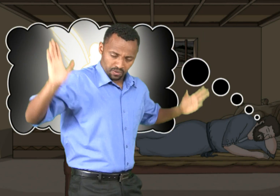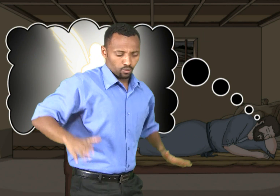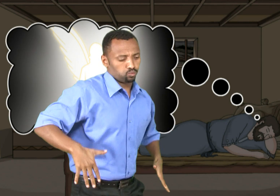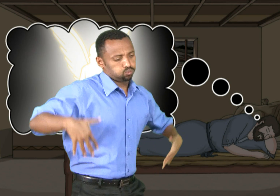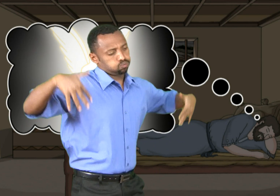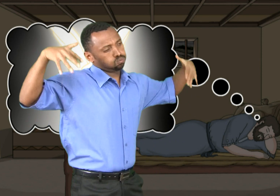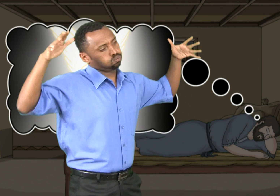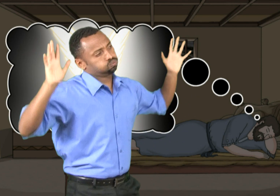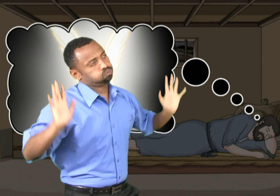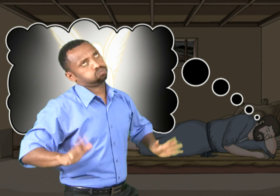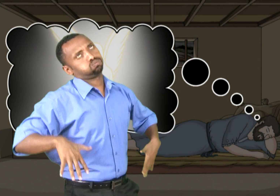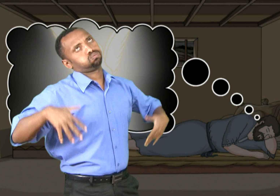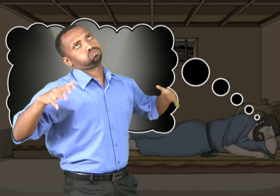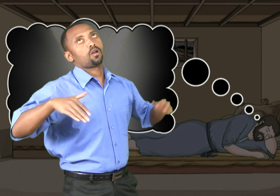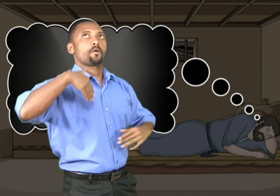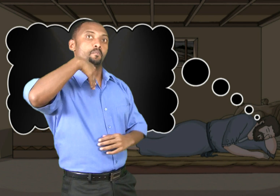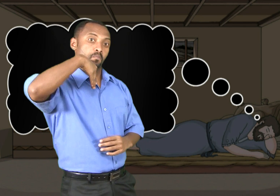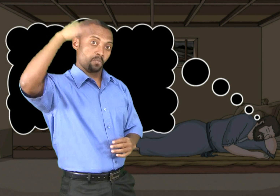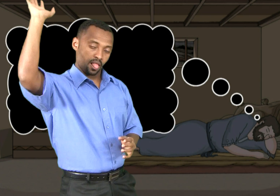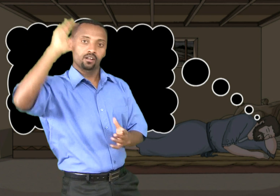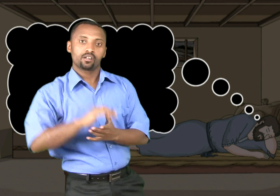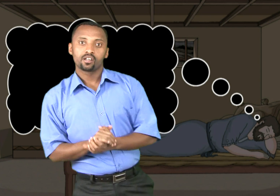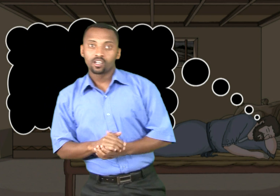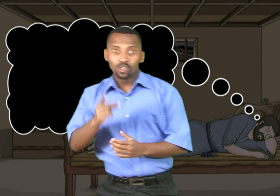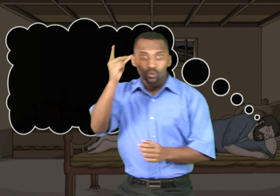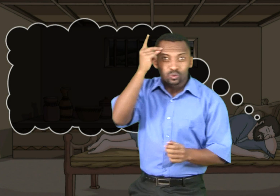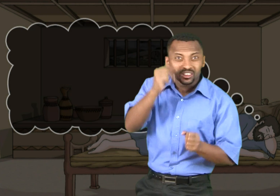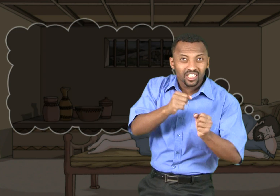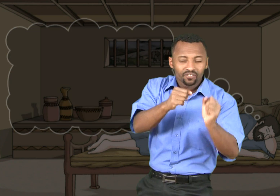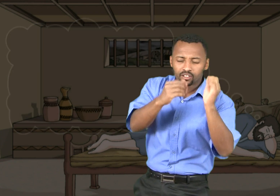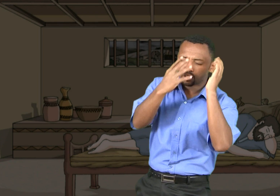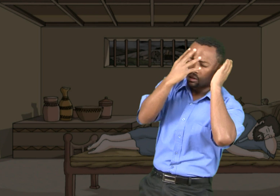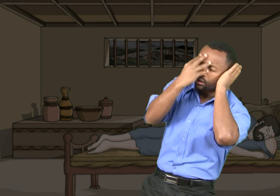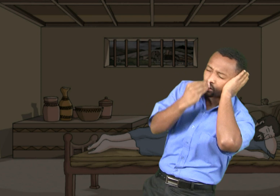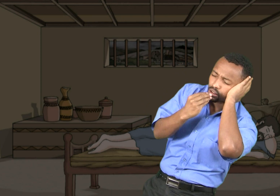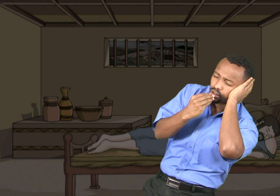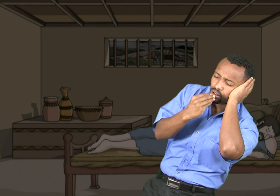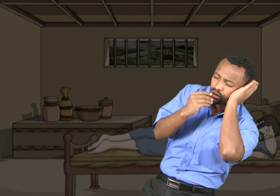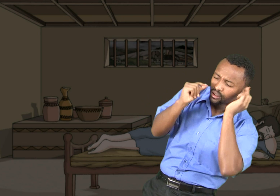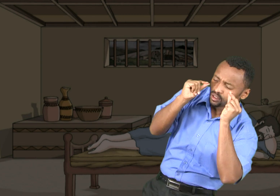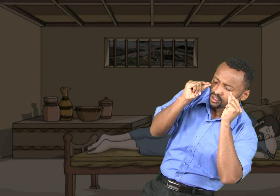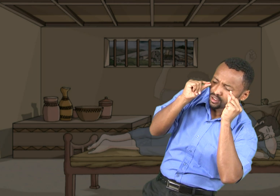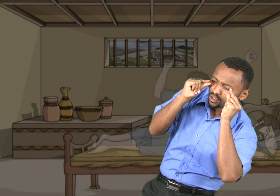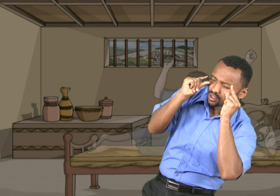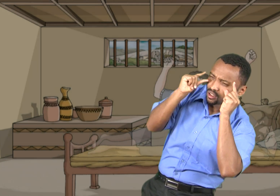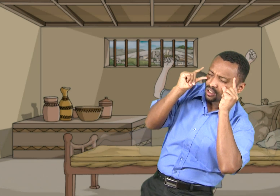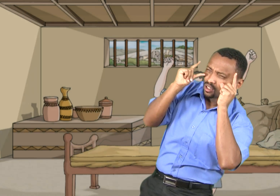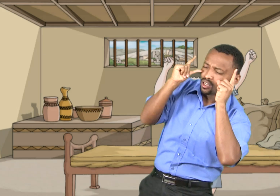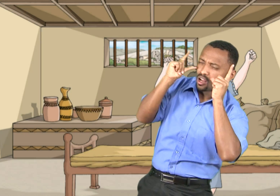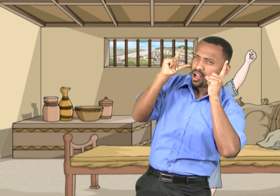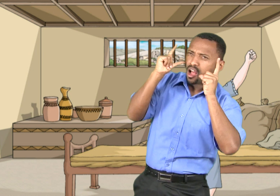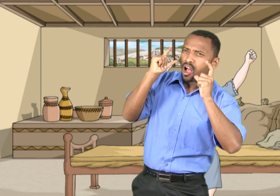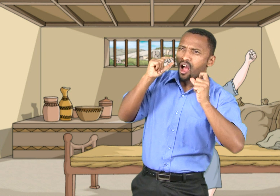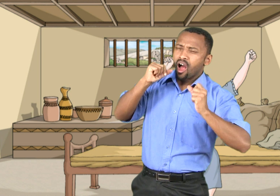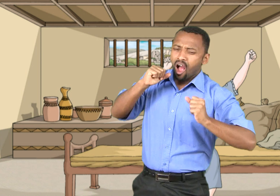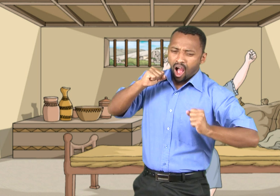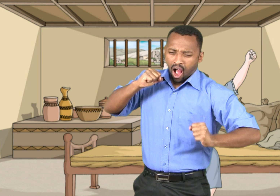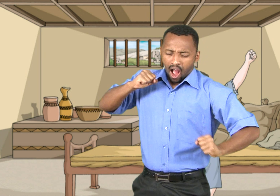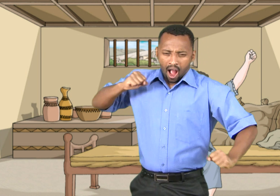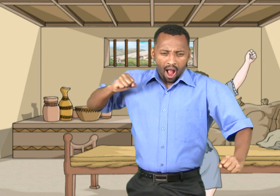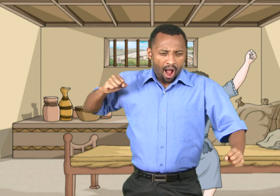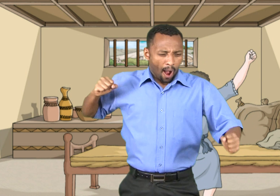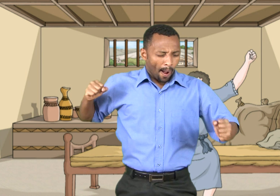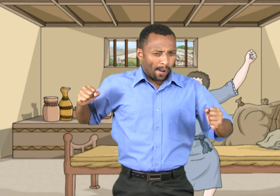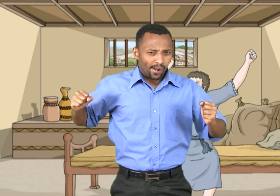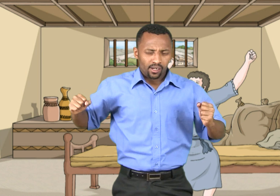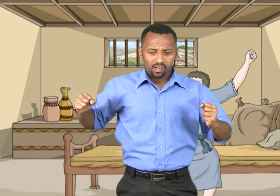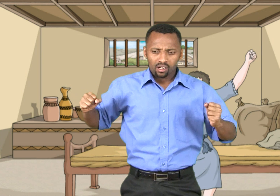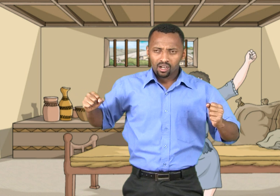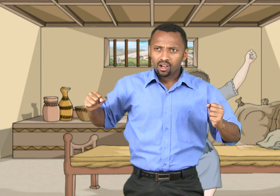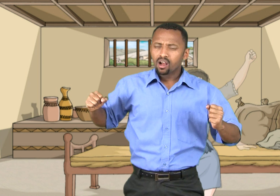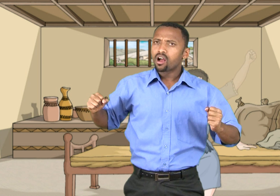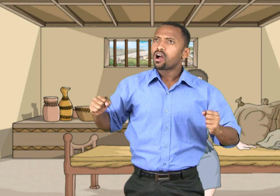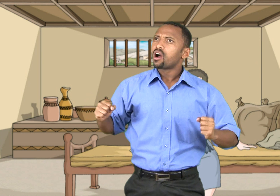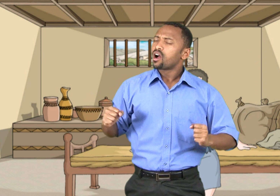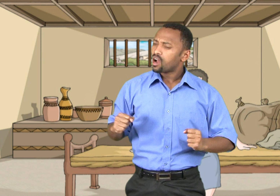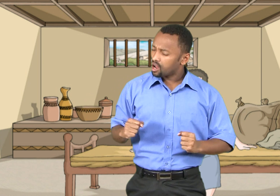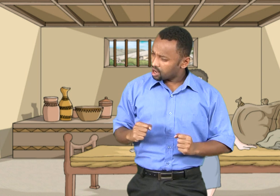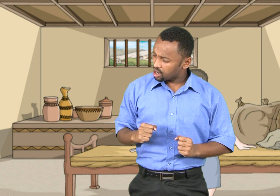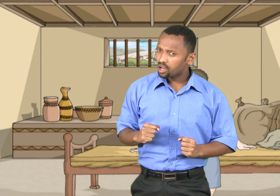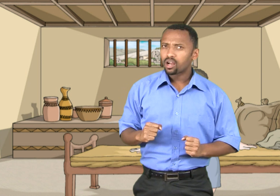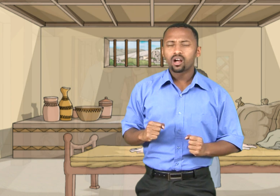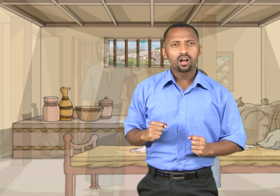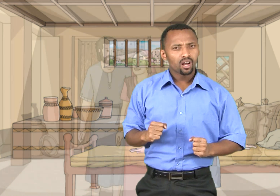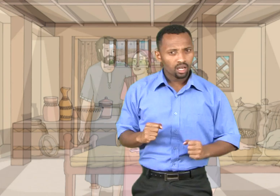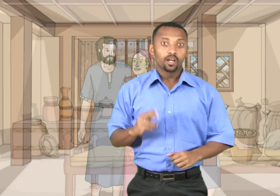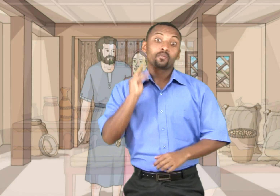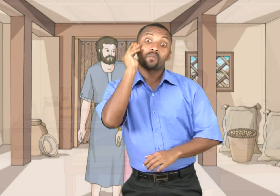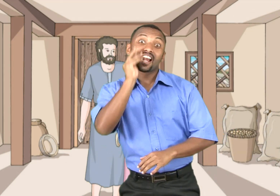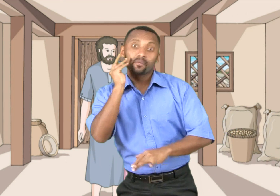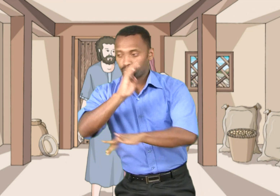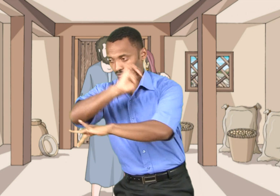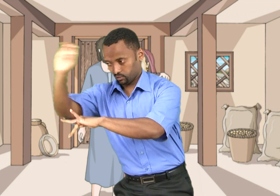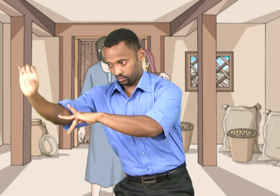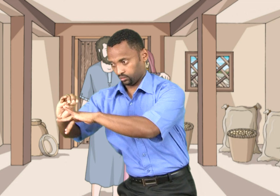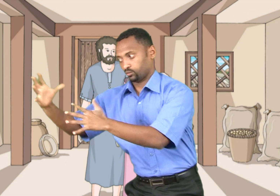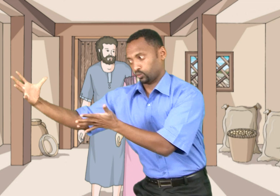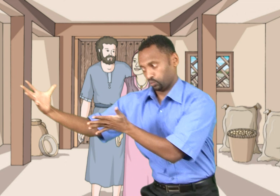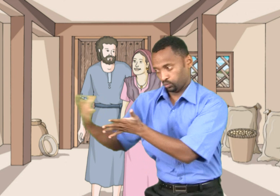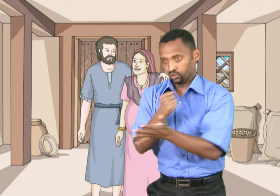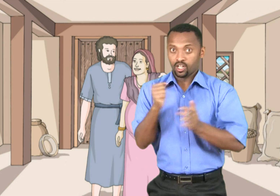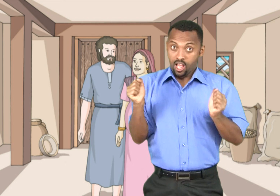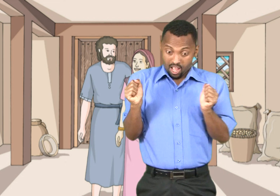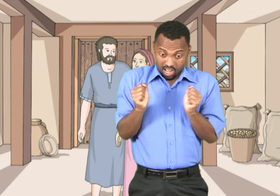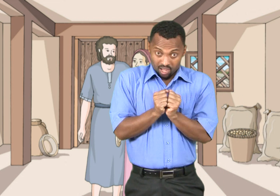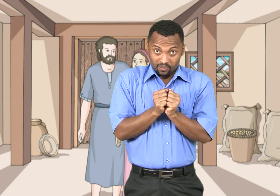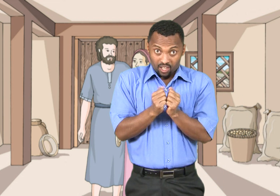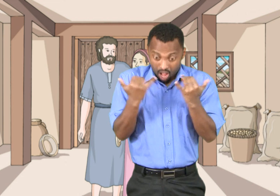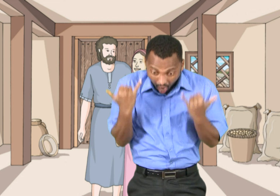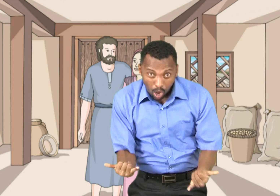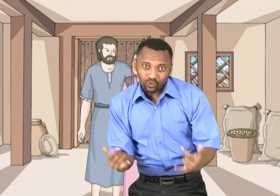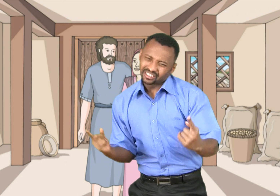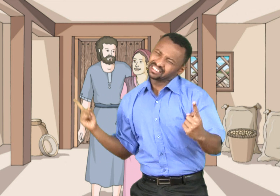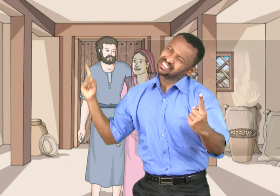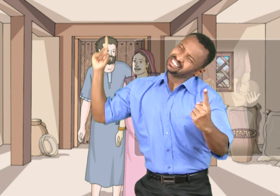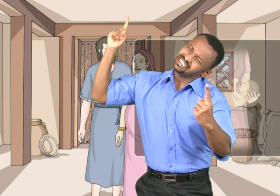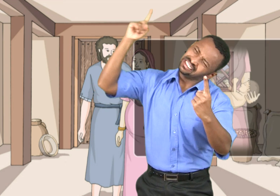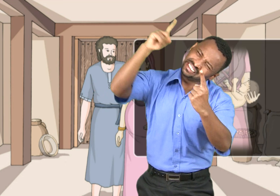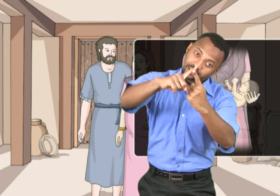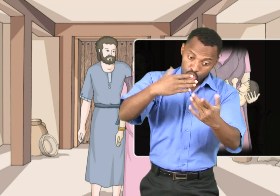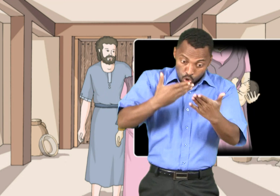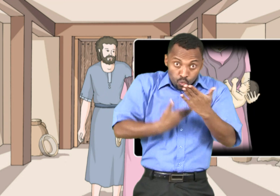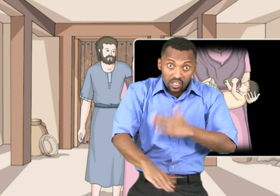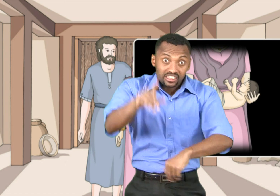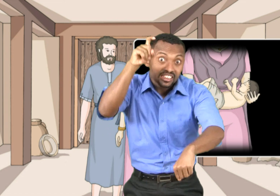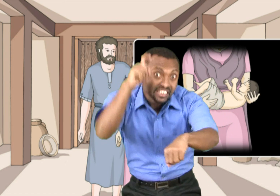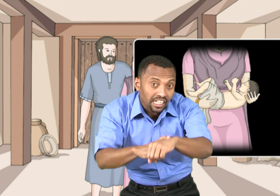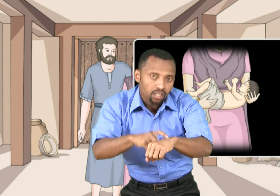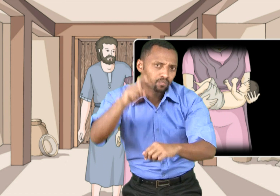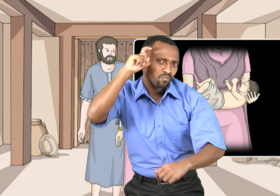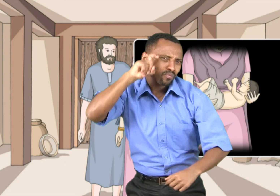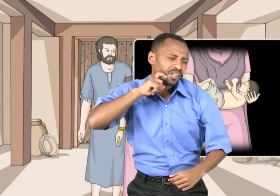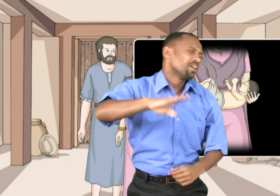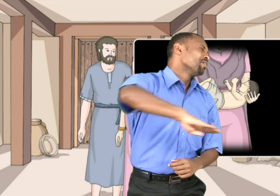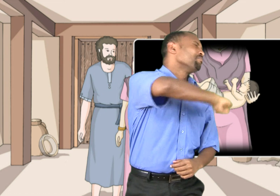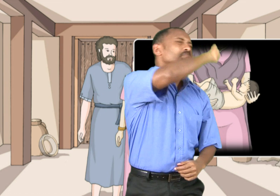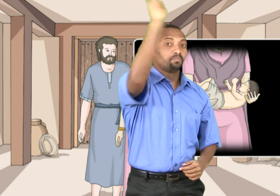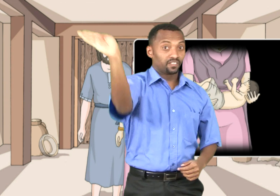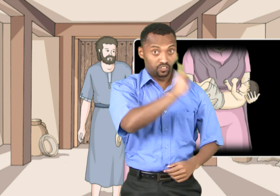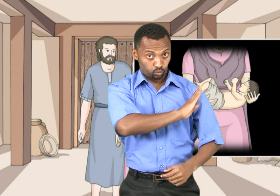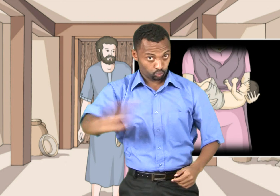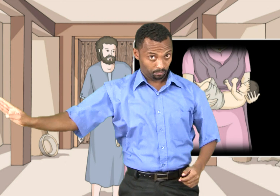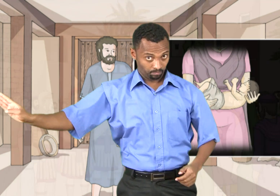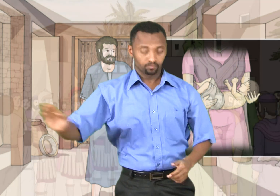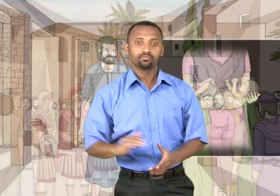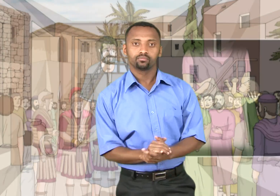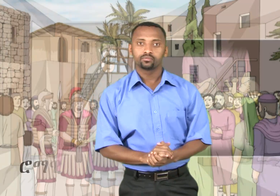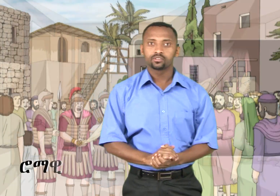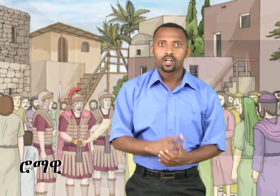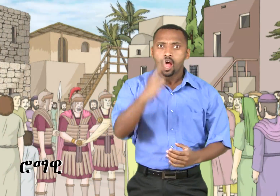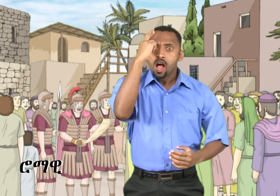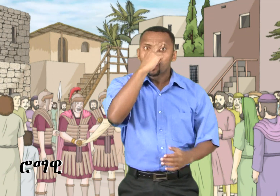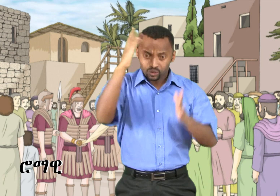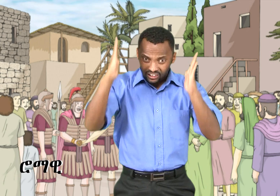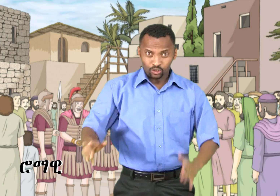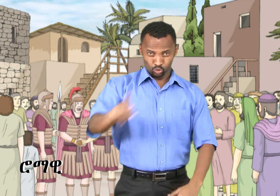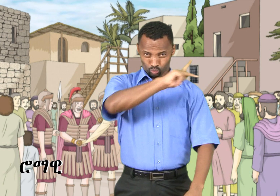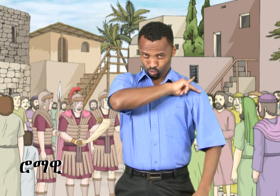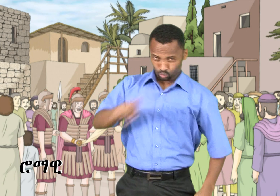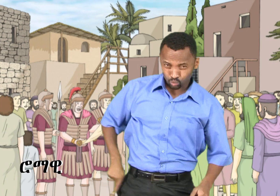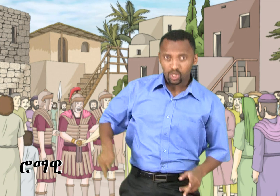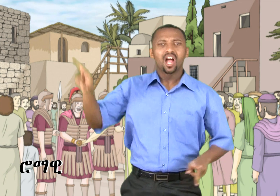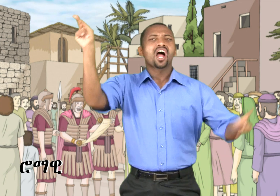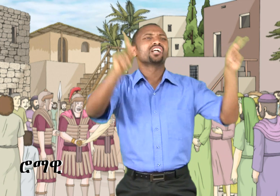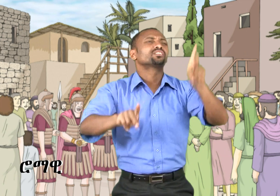When Joseph woke up, he did as the angel of the Lord had commanded him, and embraced Mary as his wife. But he had no union with her until she gave birth to a Son. And he gave Him the name Jesus. In the sixth month, God sent the angel Gabriel to a town in Galilee called Nazareth, to a virgin pledged in marriage to a man named Joseph, who was of the house of David. And the virgin’s name was Mary. The angel appeared to her and said, “Greetings, you who are highly favored! The Lord is with you.” Mary was greatly troubled at his words and wondered what kind of greeting this might be. So the angel told her, “Do not be afraid, Mary, for you have found favor with God. Behold, you will conceive and give birth to a son, and you are to give Him the name Jesus. He will be great and will be called the Son of the Most High. The Lord God will give Him the throne of His father David, and He will reign over the house of Jacob forever. His kingdom will never end!” “How can this be,” Mary asked the angel, “since I am a virgin?” The angel replied, “The Holy Spirit will come upon you, and the power of the Most High will overshadow you. So the Holy One to be born will be called the Son of God. Look, even Elizabeth your relative has conceived a son in her old age, and she who was called barren is in her sixth month. For no word from God will ever fail.” “I am the Lord’s servant,” Mary answered. “May it happen to me according to your word.” Then the angel left her. In those days Mary got ready and hurried to a town in the hill country of Judah, where she entered the home of Zechariah and greeted Elizabeth. When Elizabeth heard Mary’s greeting, the baby leaped in her womb, and Elizabeth was filled with the Holy Spirit. In a loud voice she exclaimed, “Blessed are you among women, and blessed is the fruit of your womb! And why am I so honored, that the mother of my Lord should come to me? For as soon as the sound of your greeting reached my ears, the baby in my womb leaped for joy. Blessed is she who has believed that the Lord’s word to her will be fulfilled.” Then Mary said: “My soul magnifies the Lord, and my spirit rejoices in God my Savior! For He has looked with favor on the humble state of His servant. From now on all generations will call me blessed. For the Mighty One has done great things for me. Holy is His name. His mercy extends to those who fear Him, from generation to generation. He has performed mighty deeds with His arm; He has scattered those who are proud in the thoughts of their hearts. He has brought down rulers from their thrones, but has exalted the humble. He has filled the hungry with good things, but has sent the rich away empty. He has helped His servant Israel, remembering to be merciful, as He promised to our fathers, to Abraham and his descendants forever.” Mary stayed with Elizabeth for about three months and then returned home.